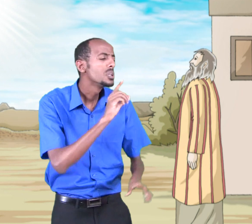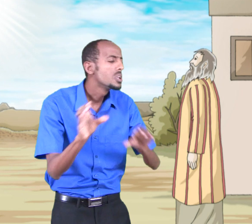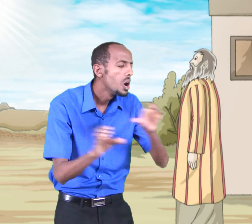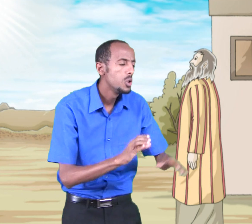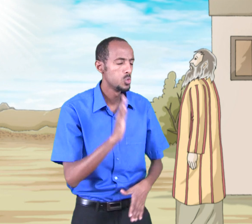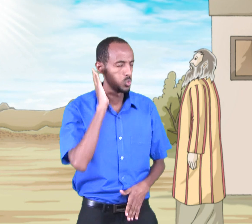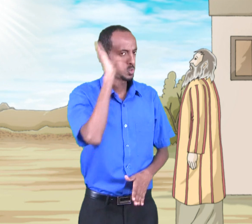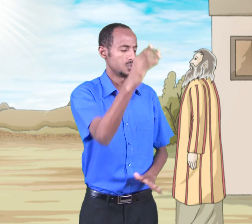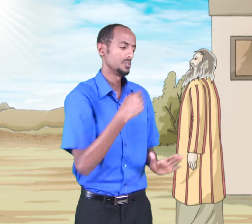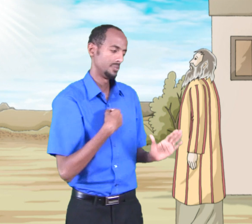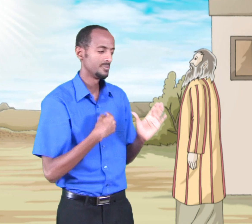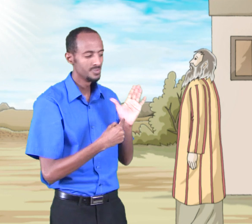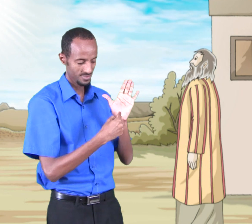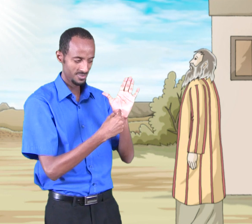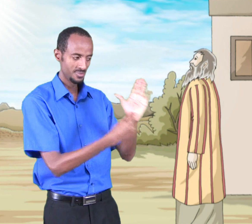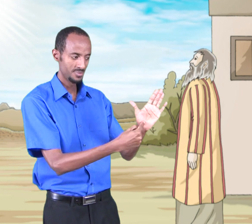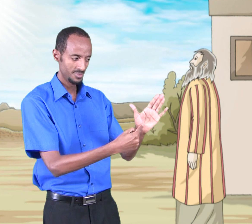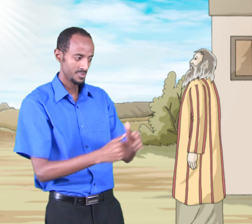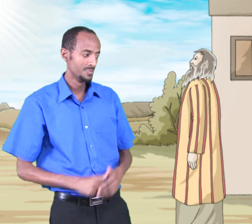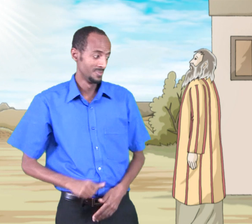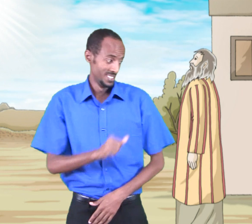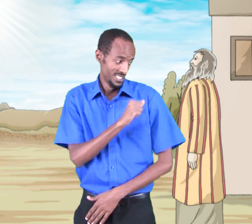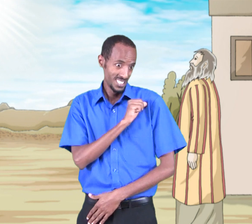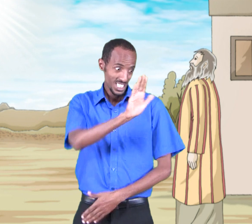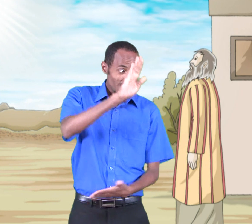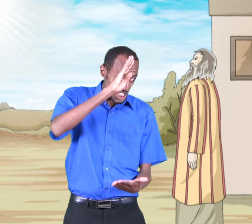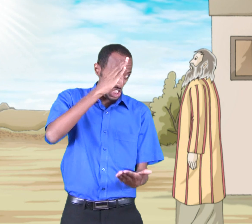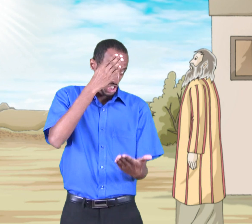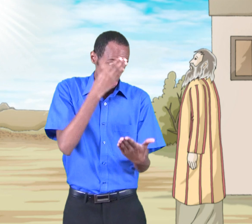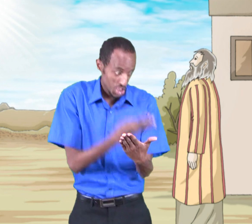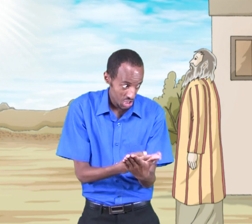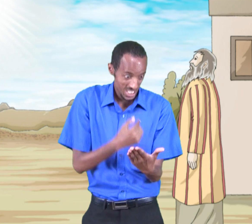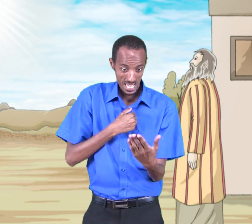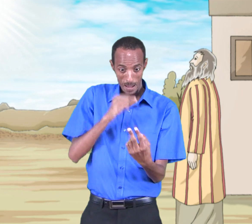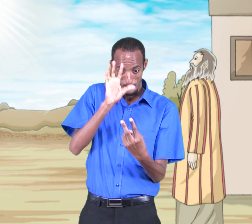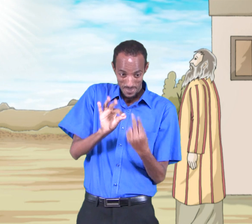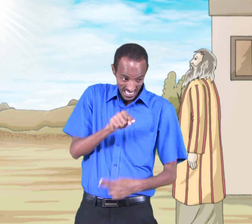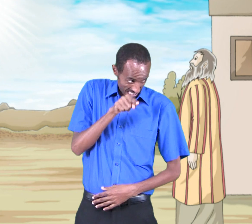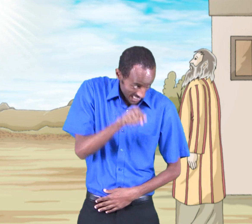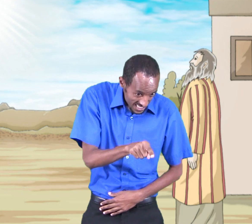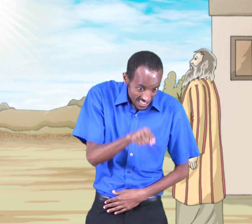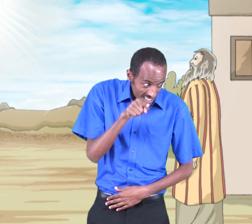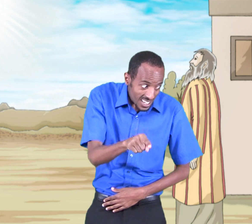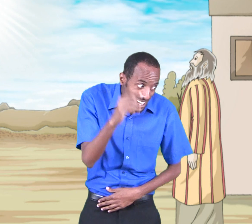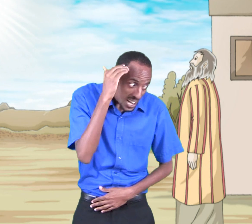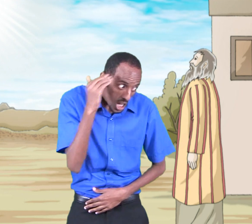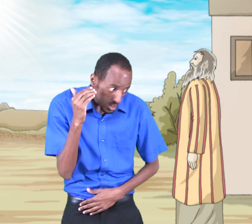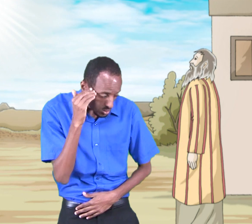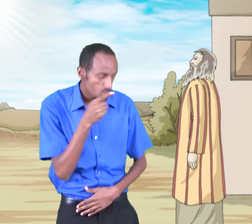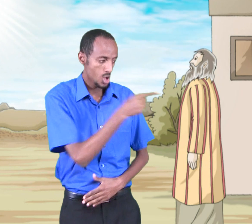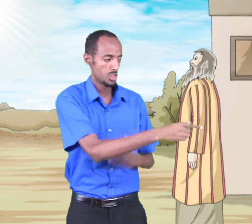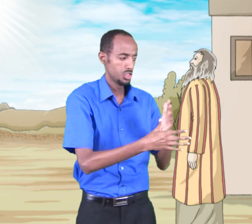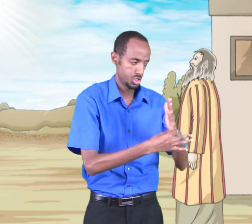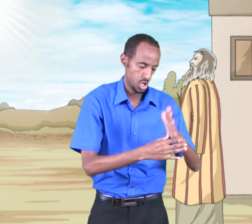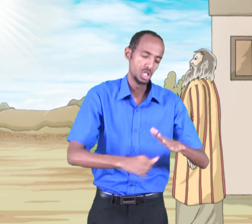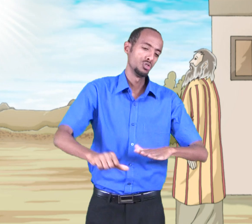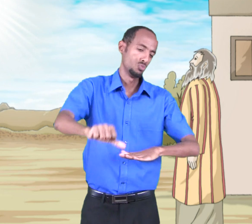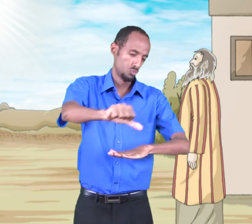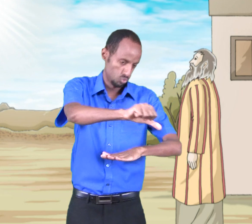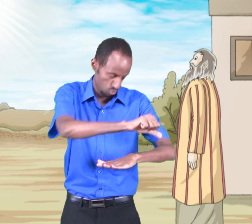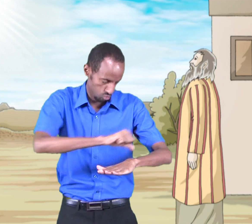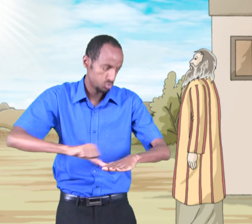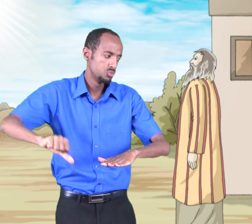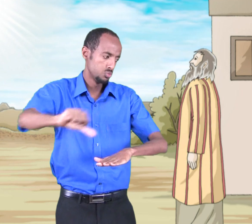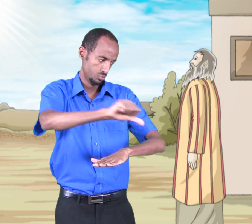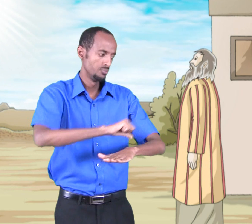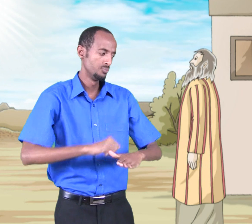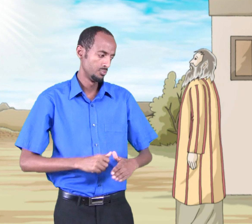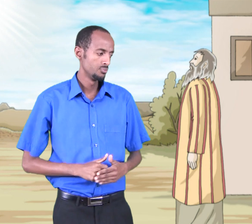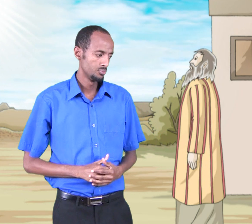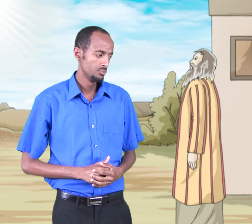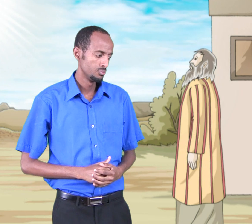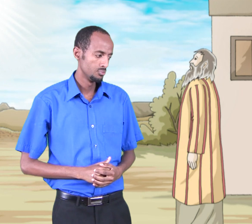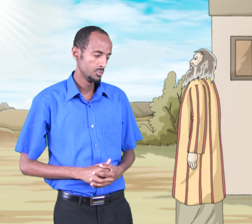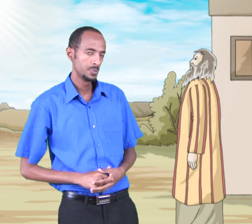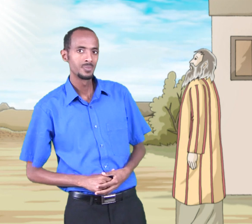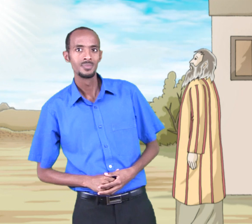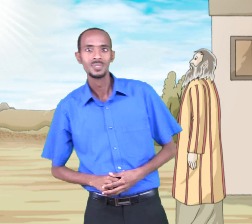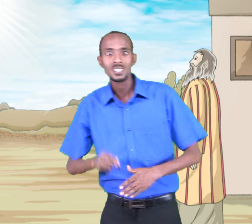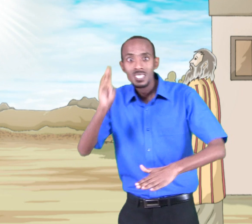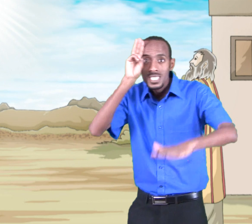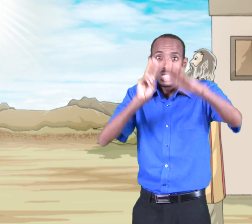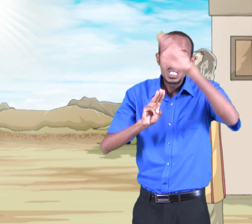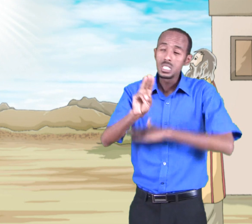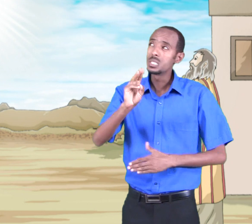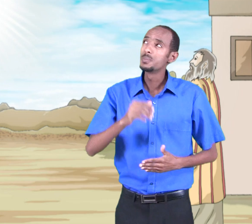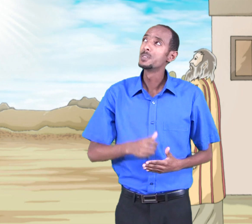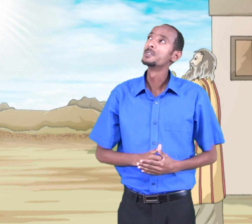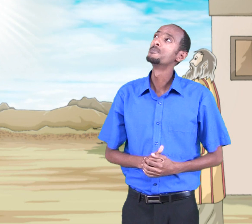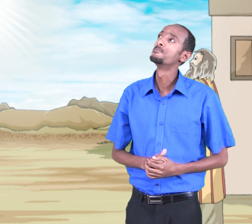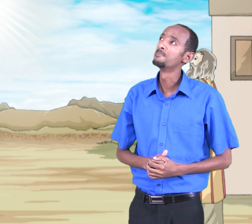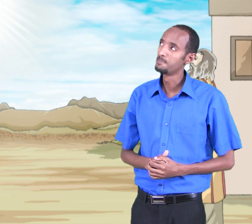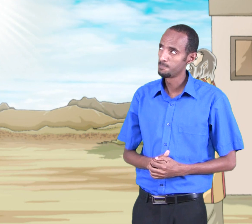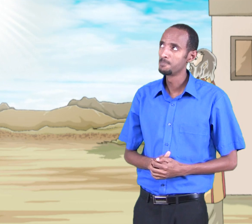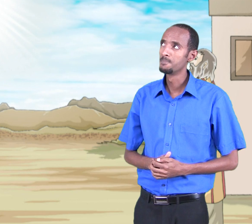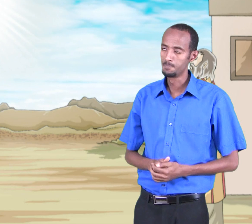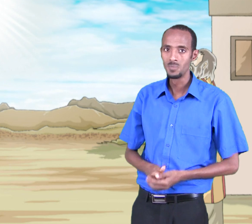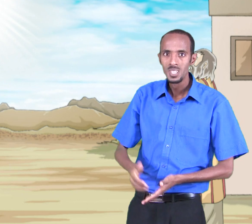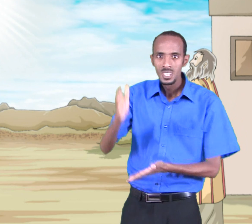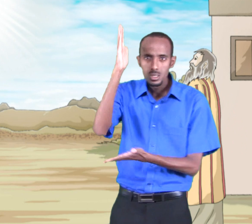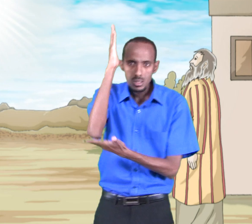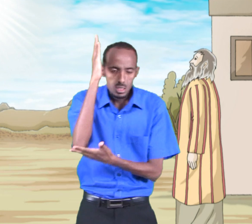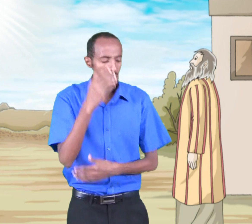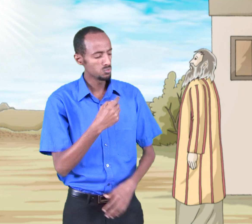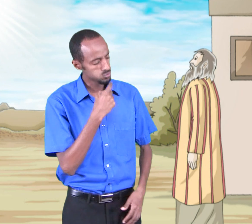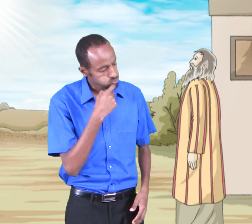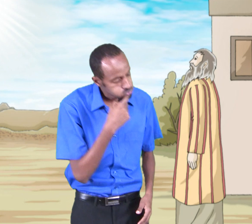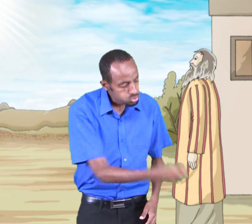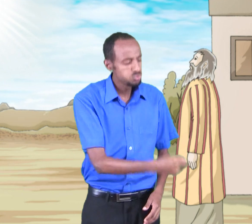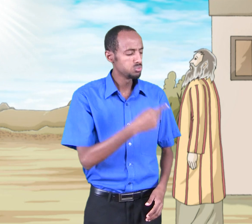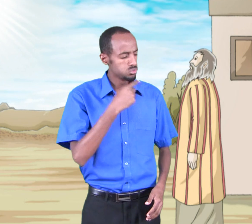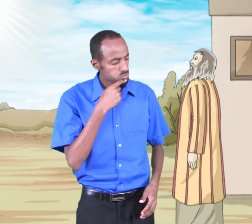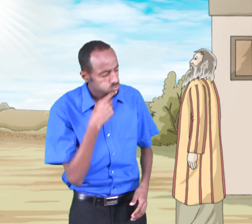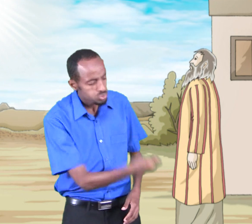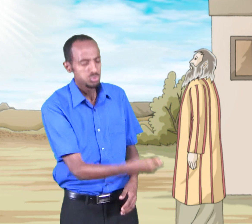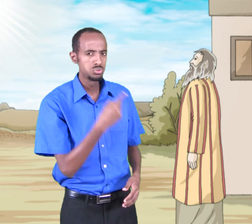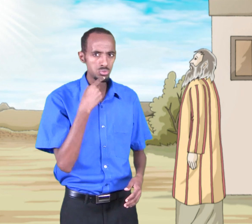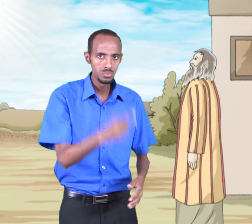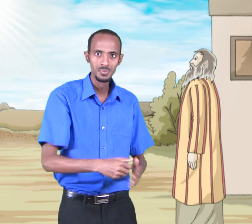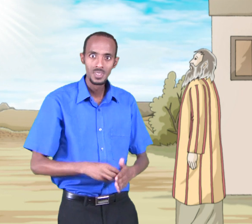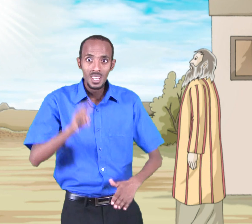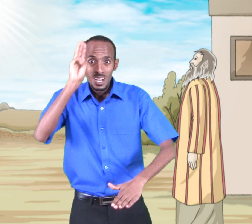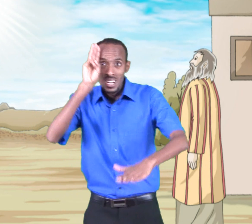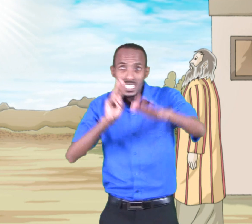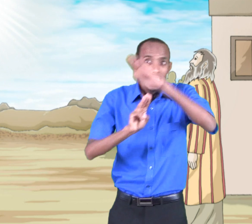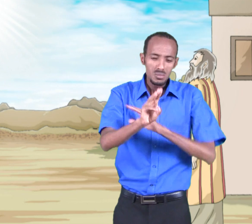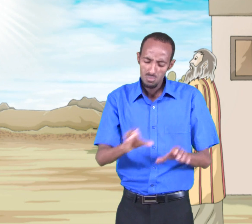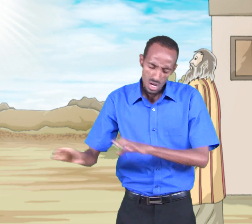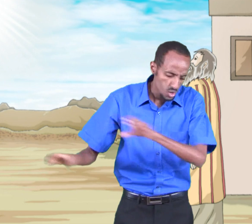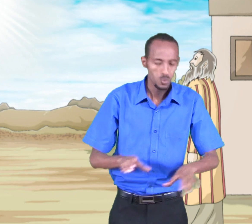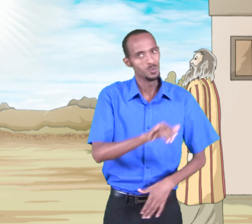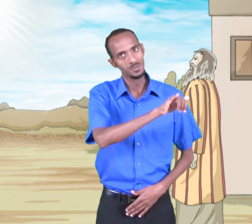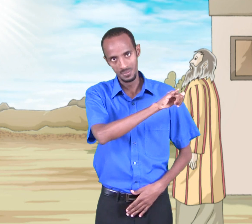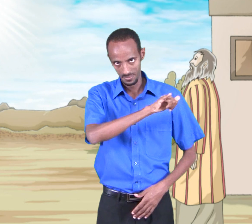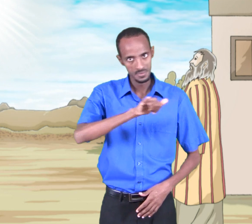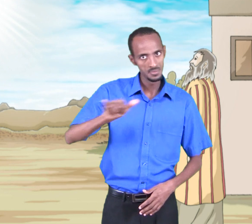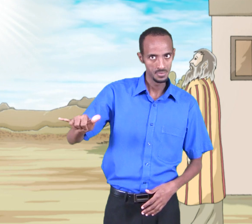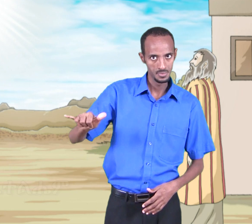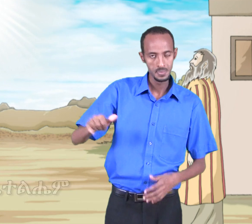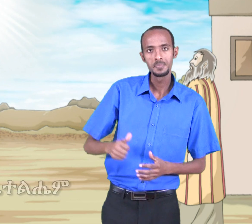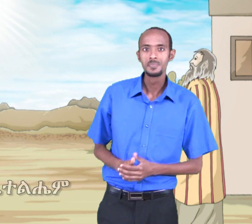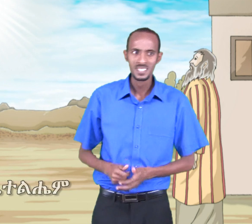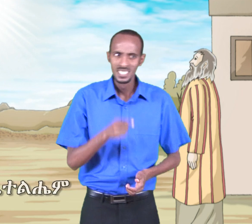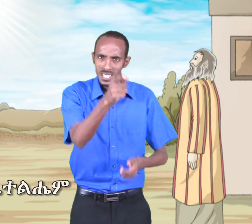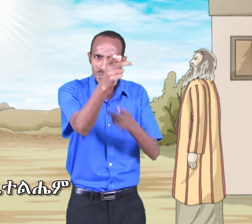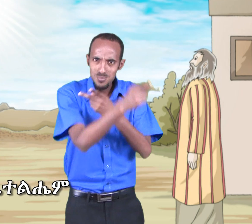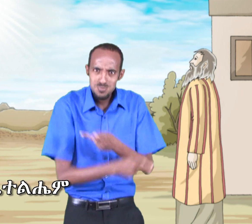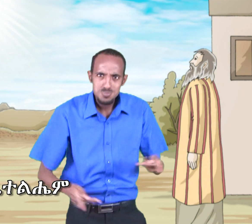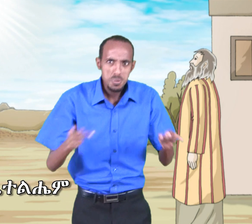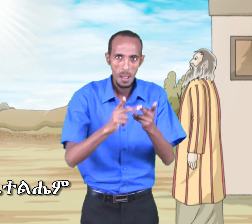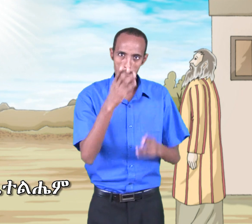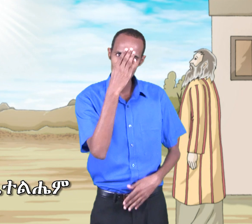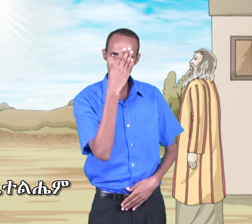Then invite Jesse to the sacrifice, and I will show you what you are to do. You are to anoint for Me the one I indicate.”